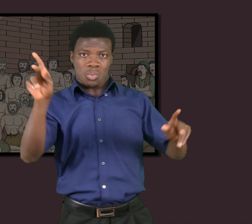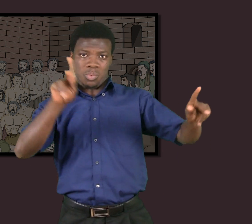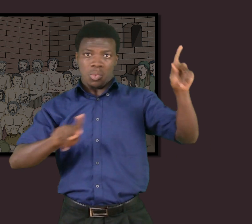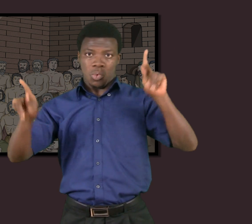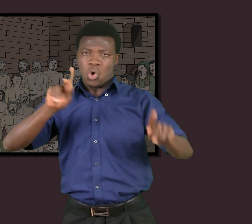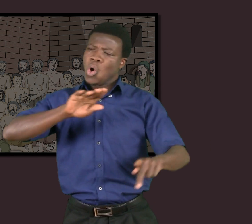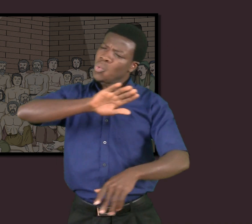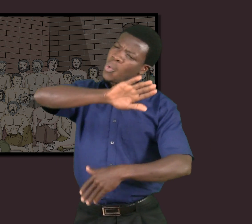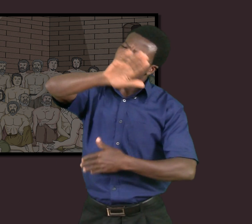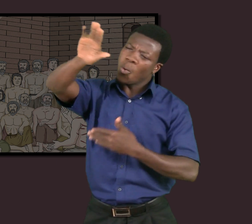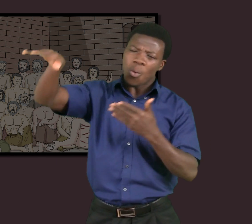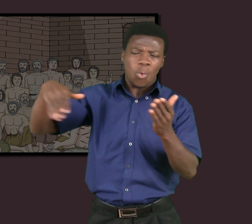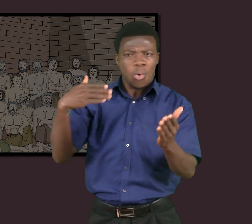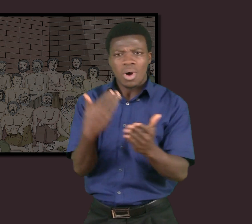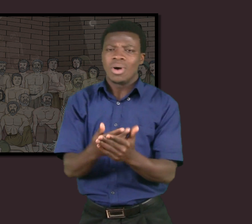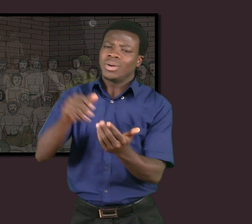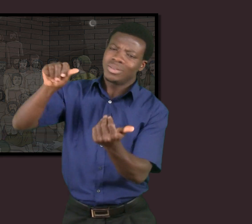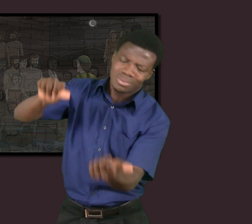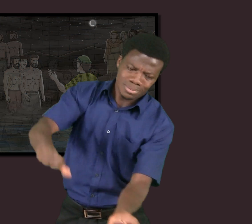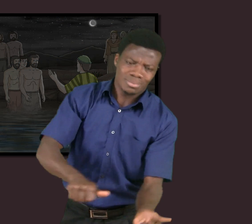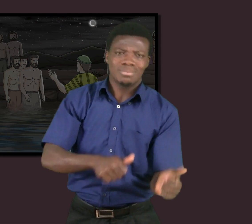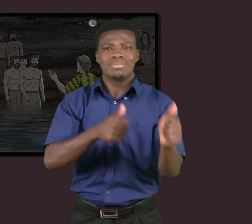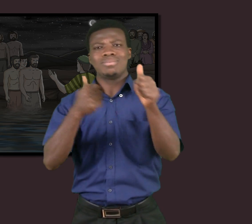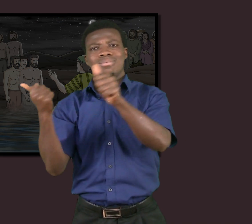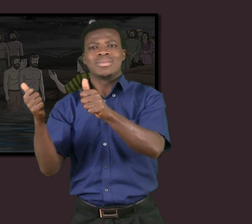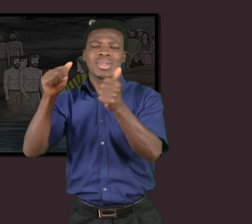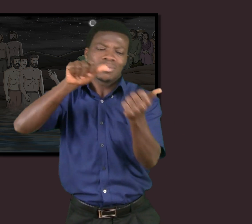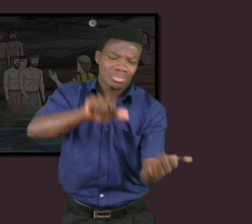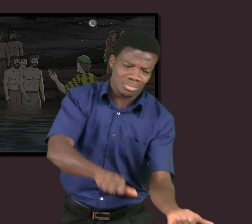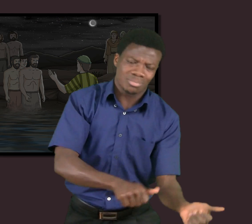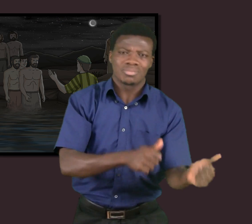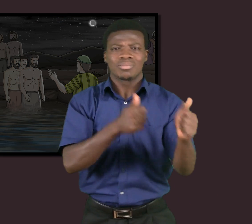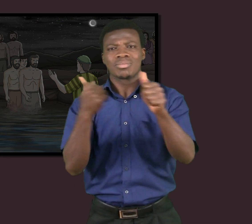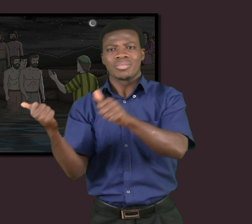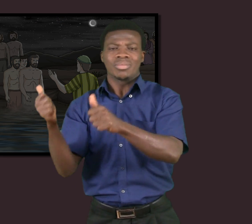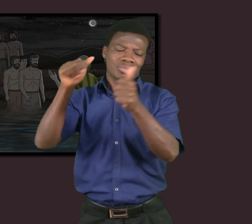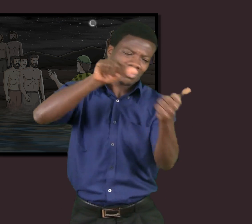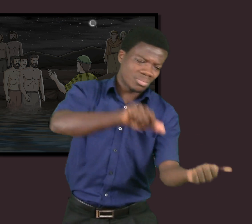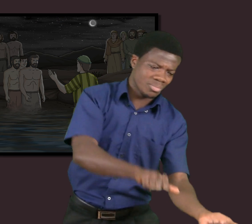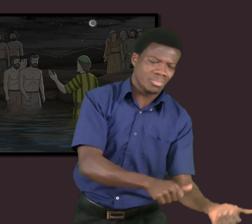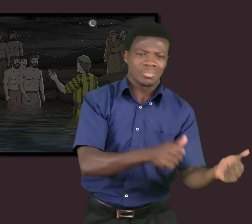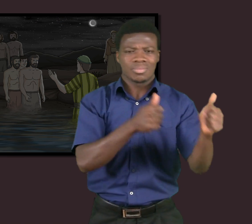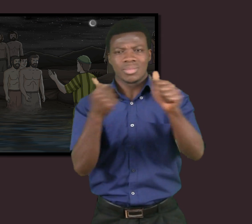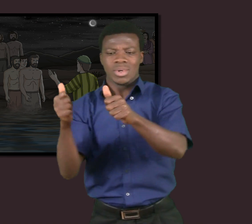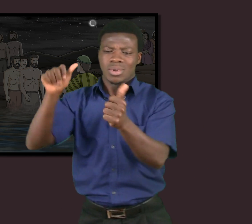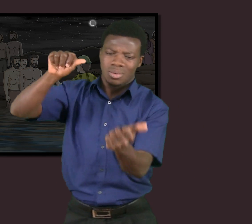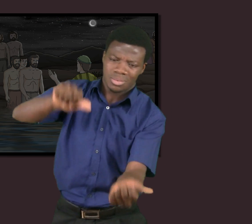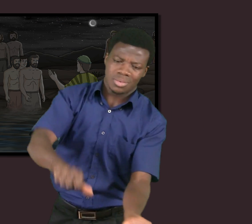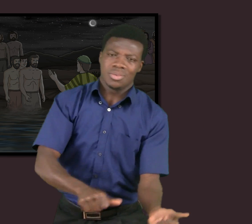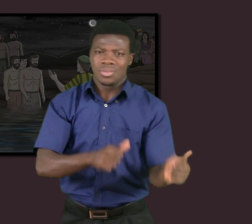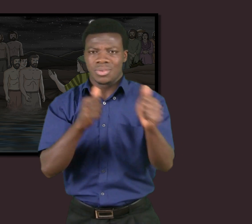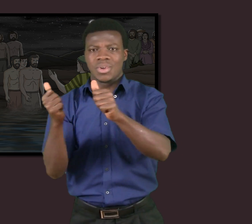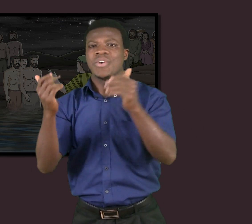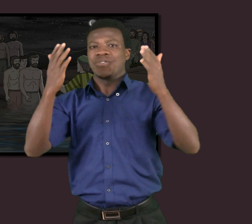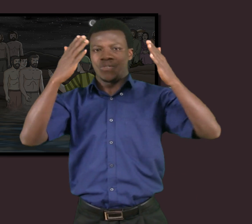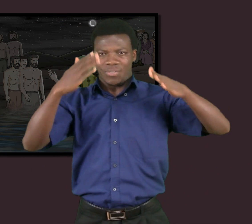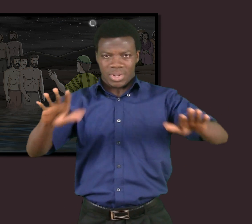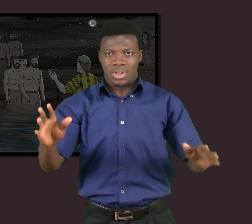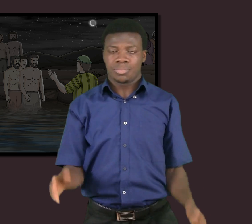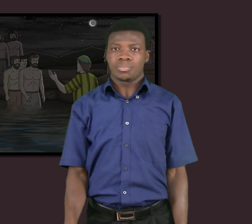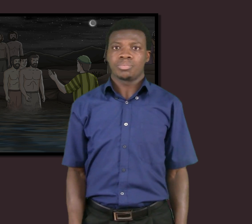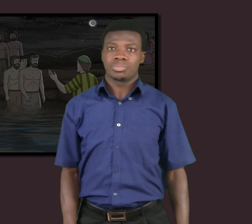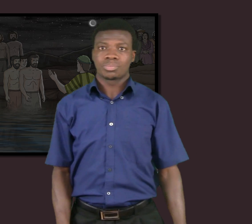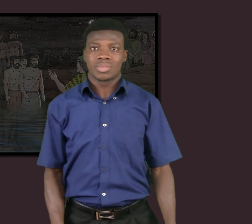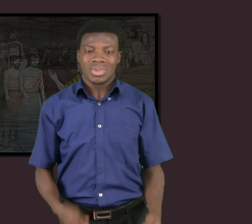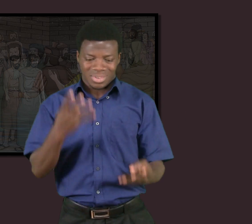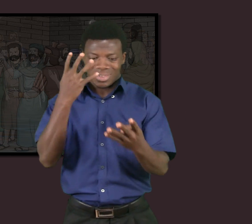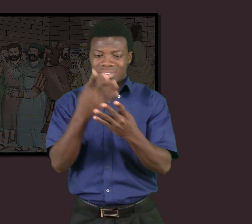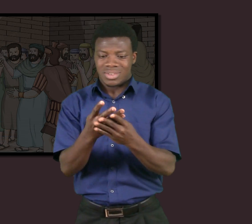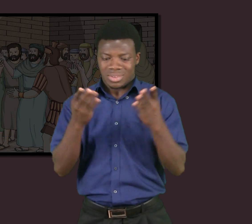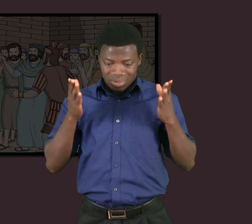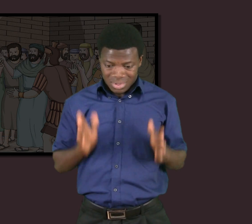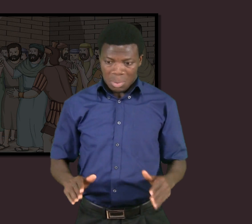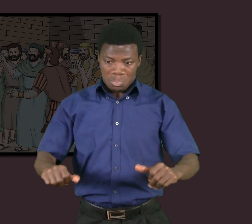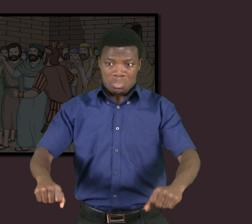And without delay, he and all his household were baptized. Then he brought them into his home and set a meal before them.